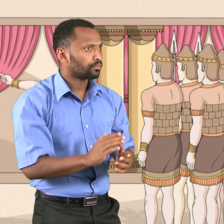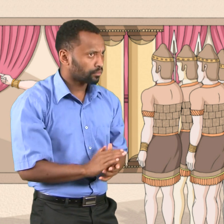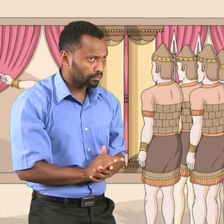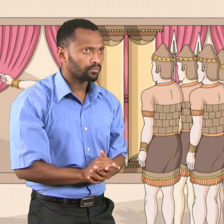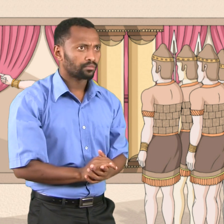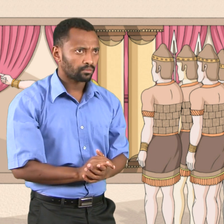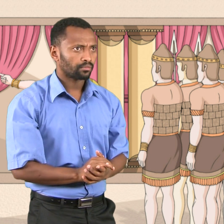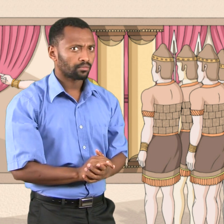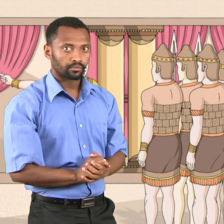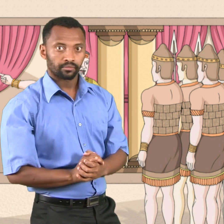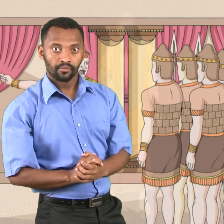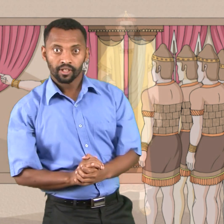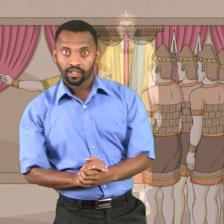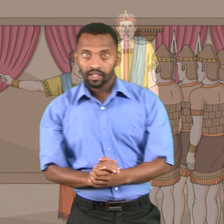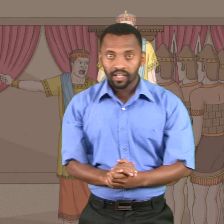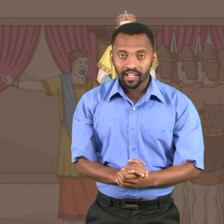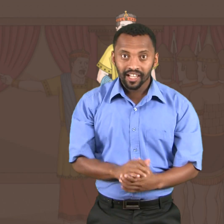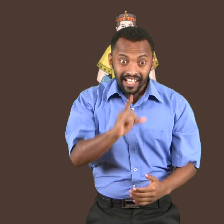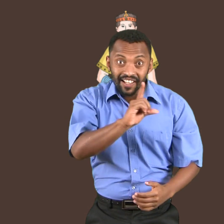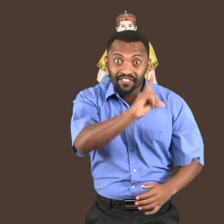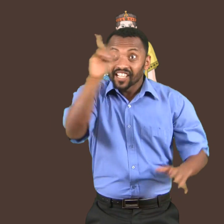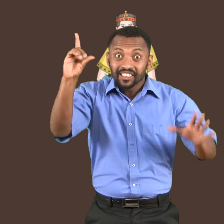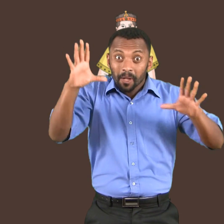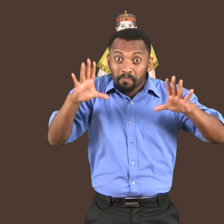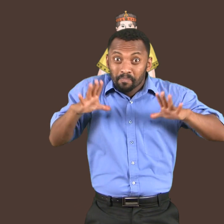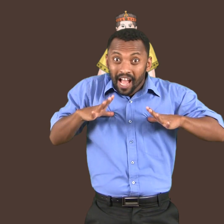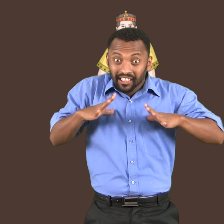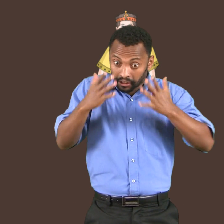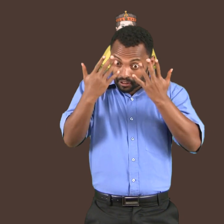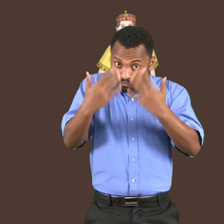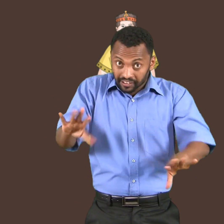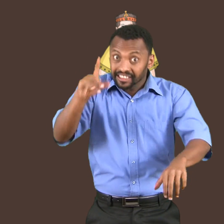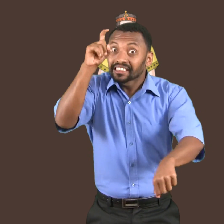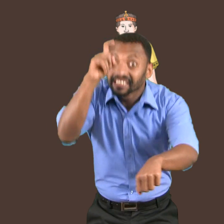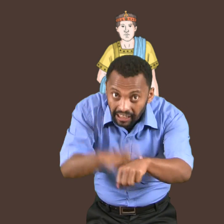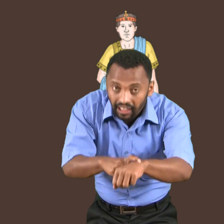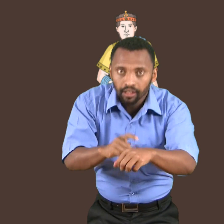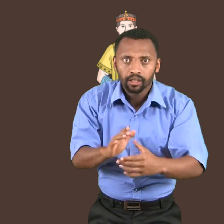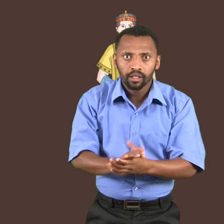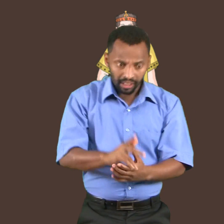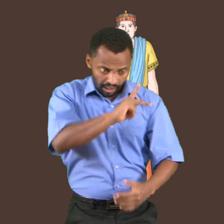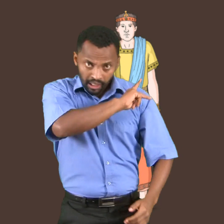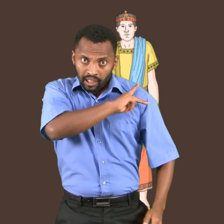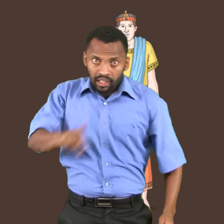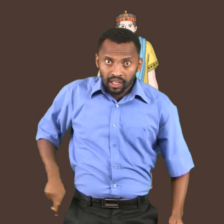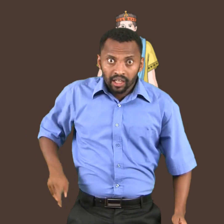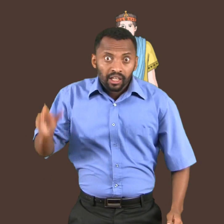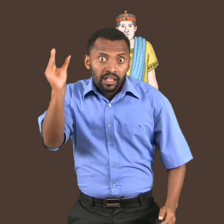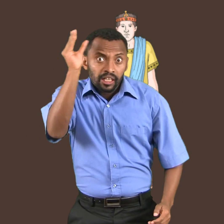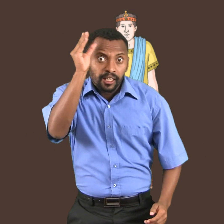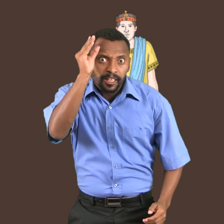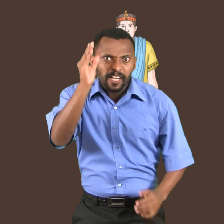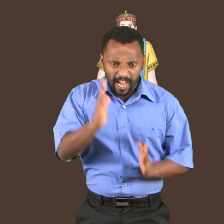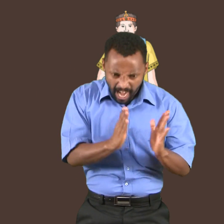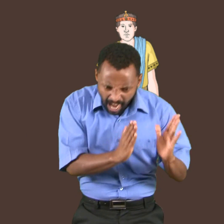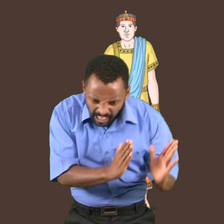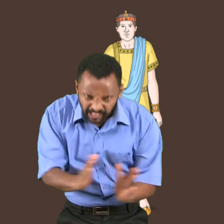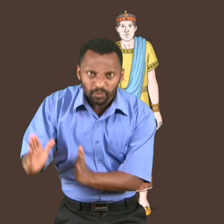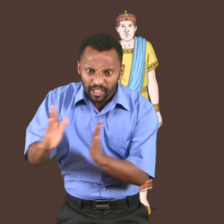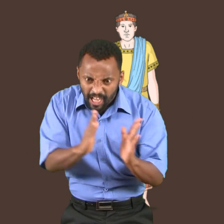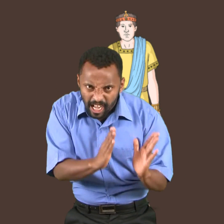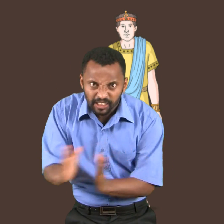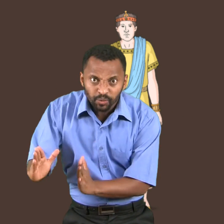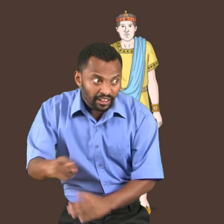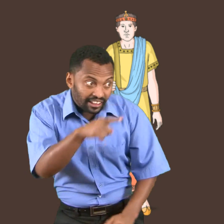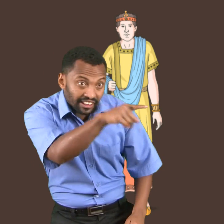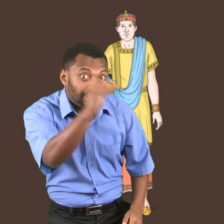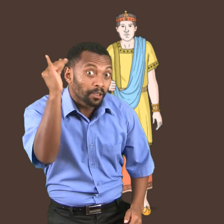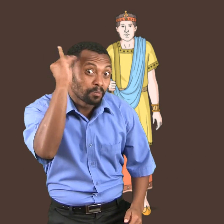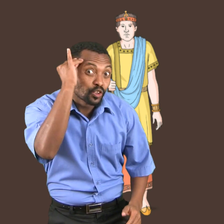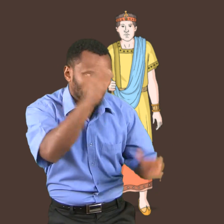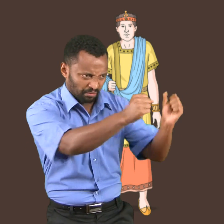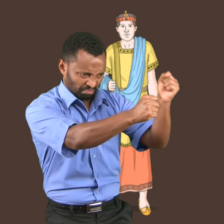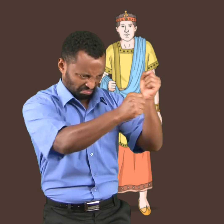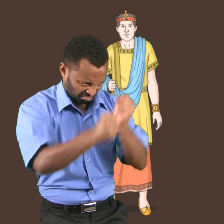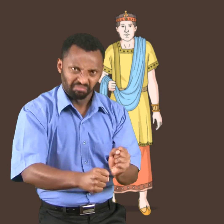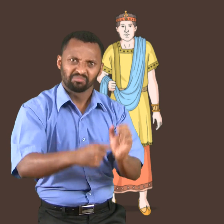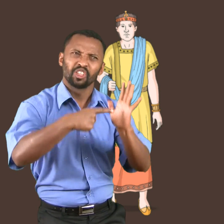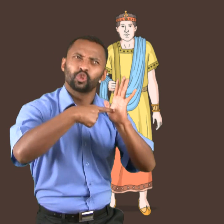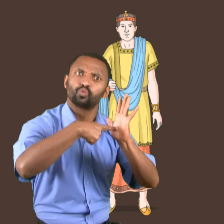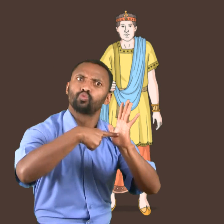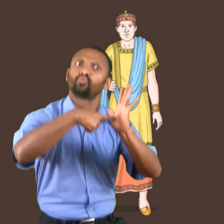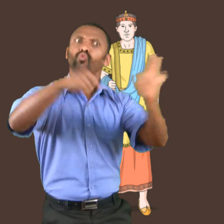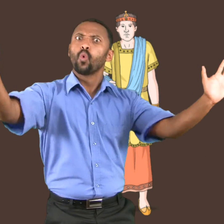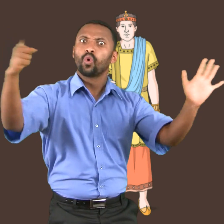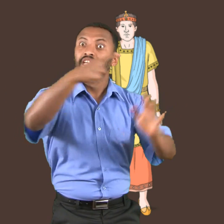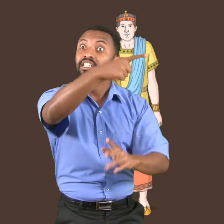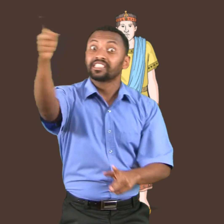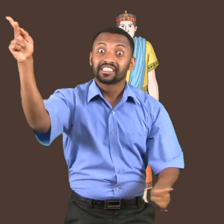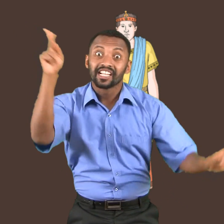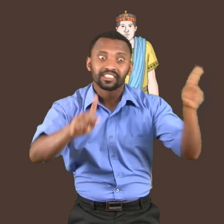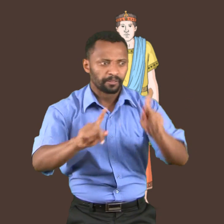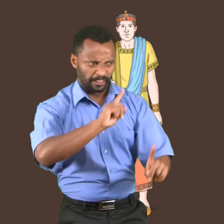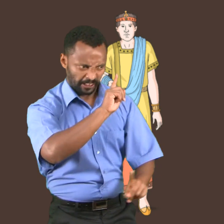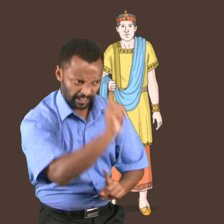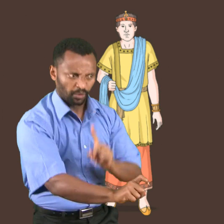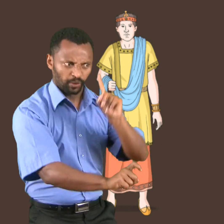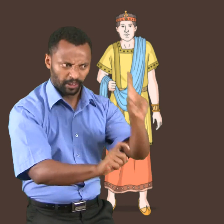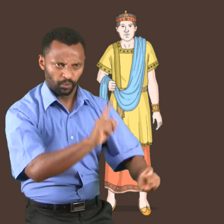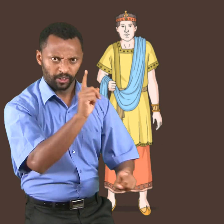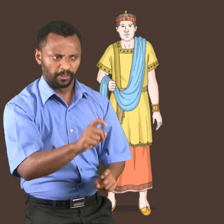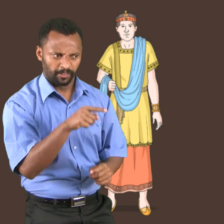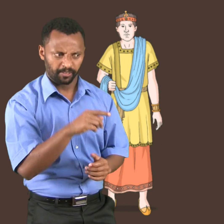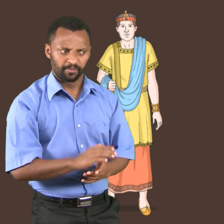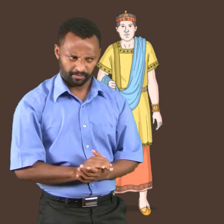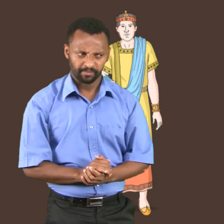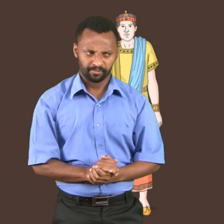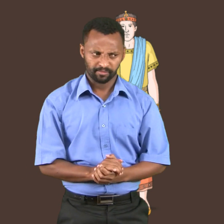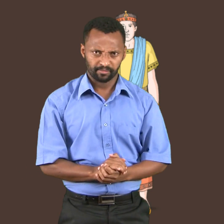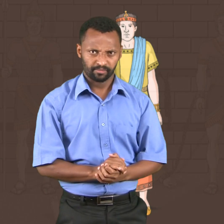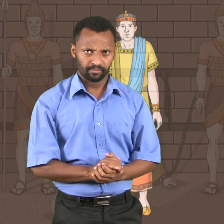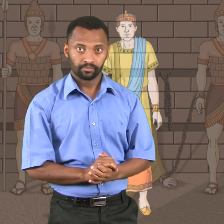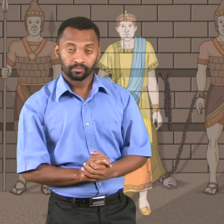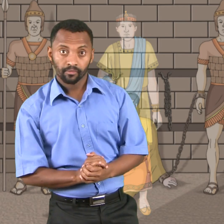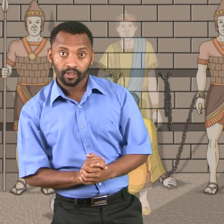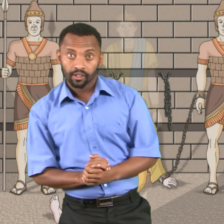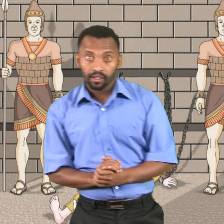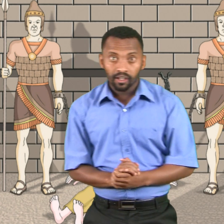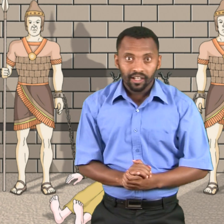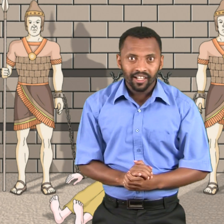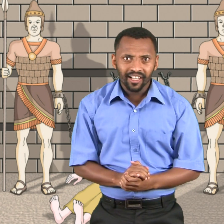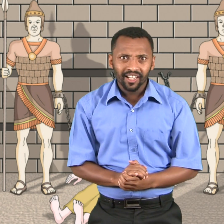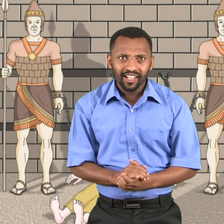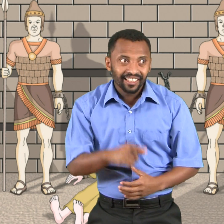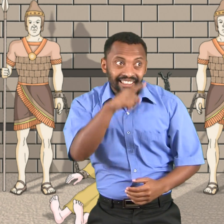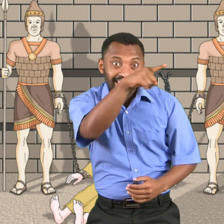Herod intended to bring him out to the people after the Passover.